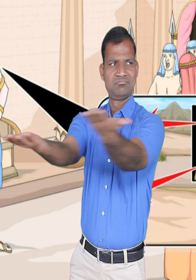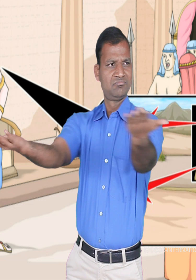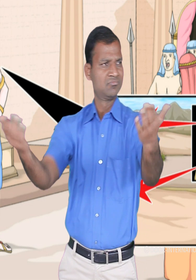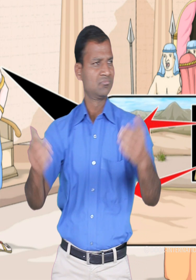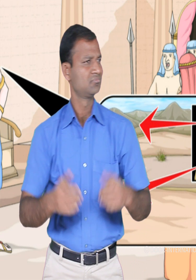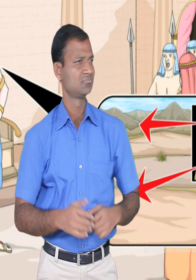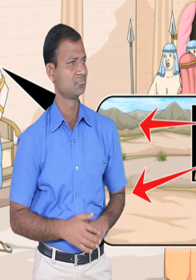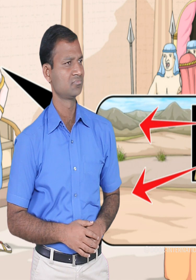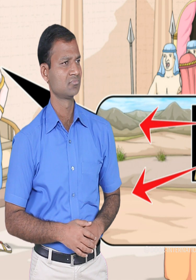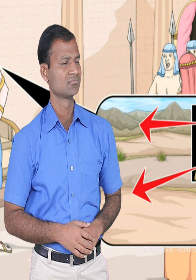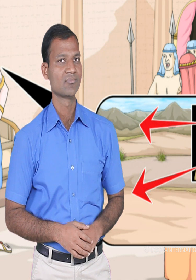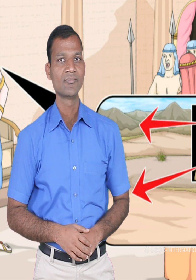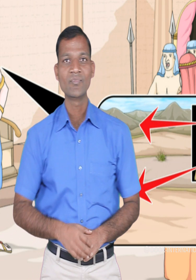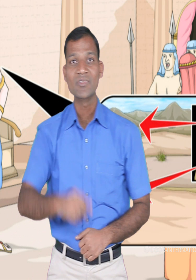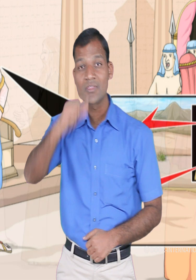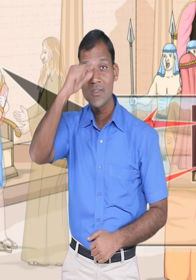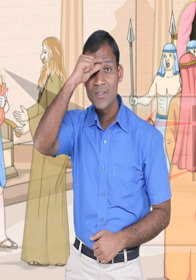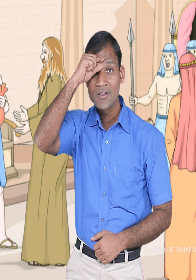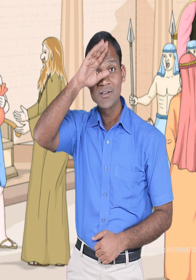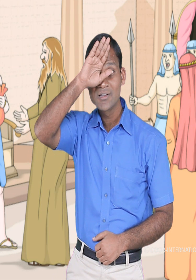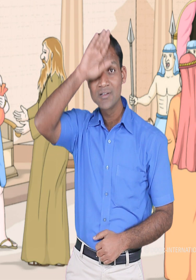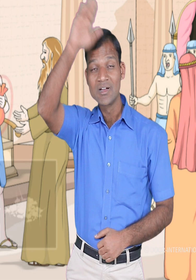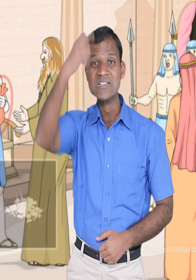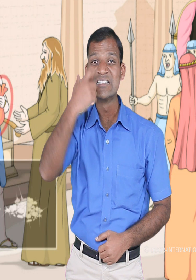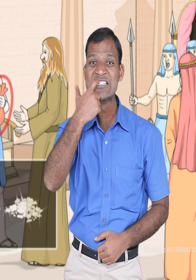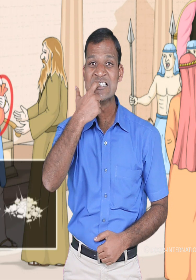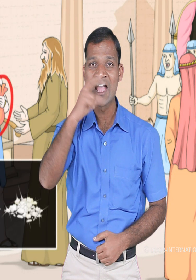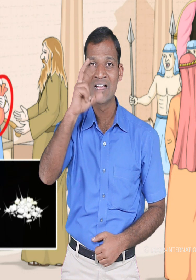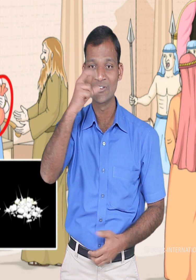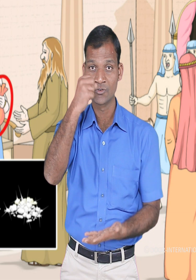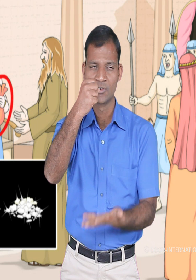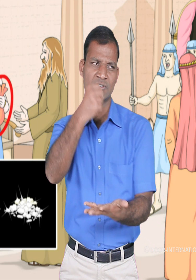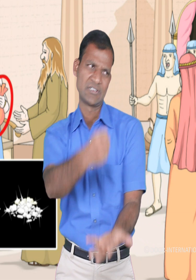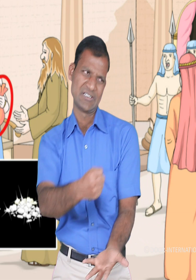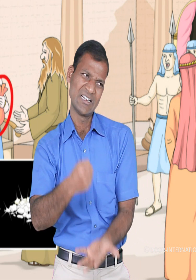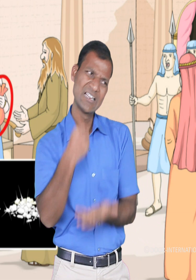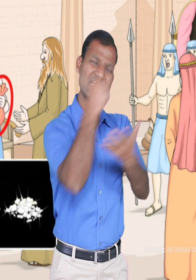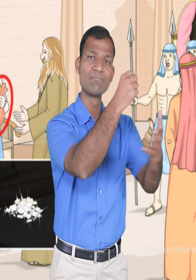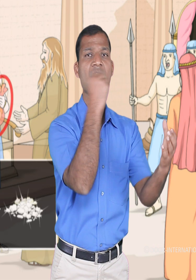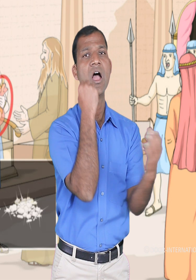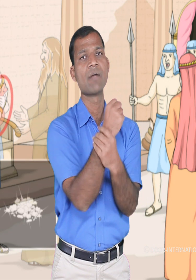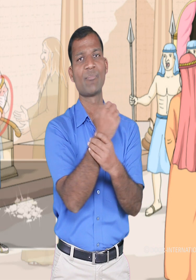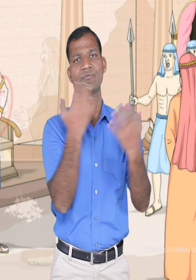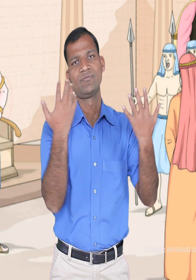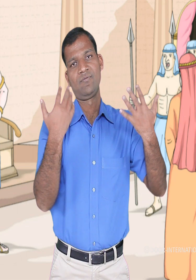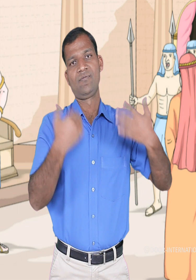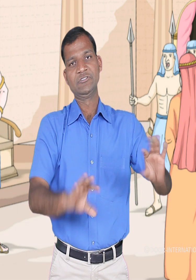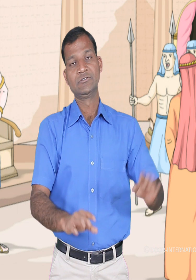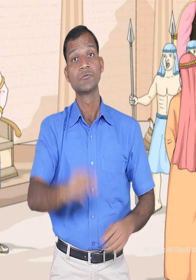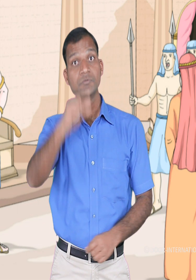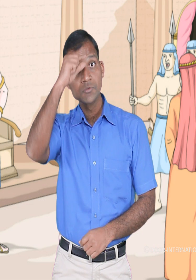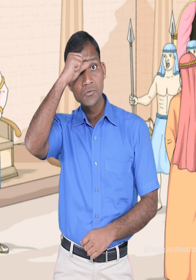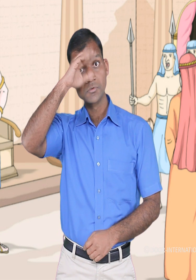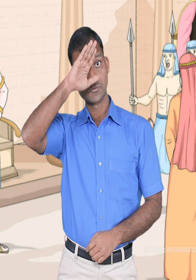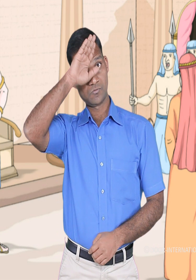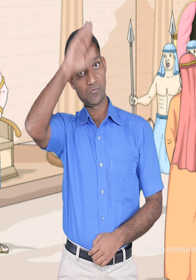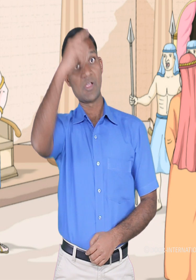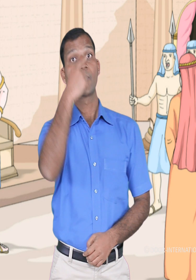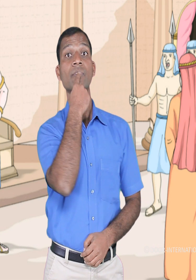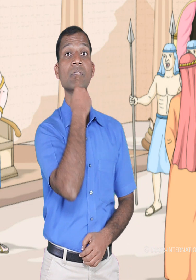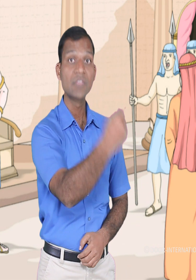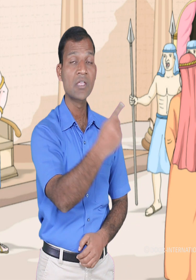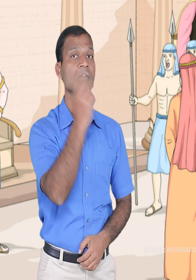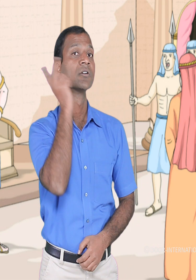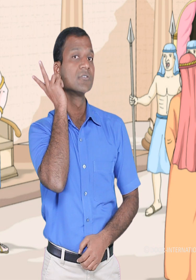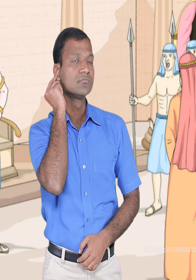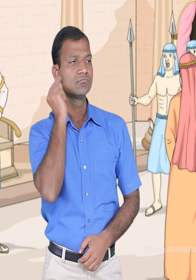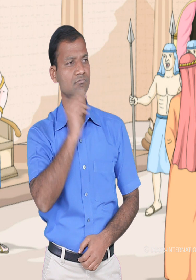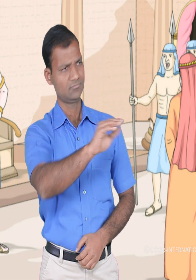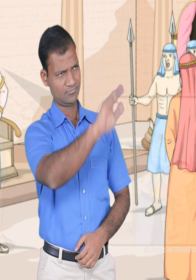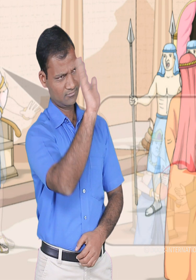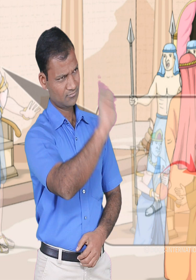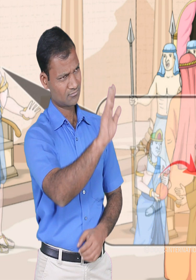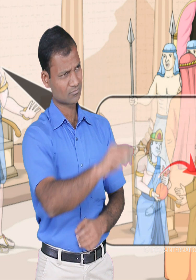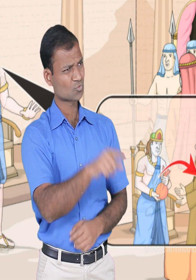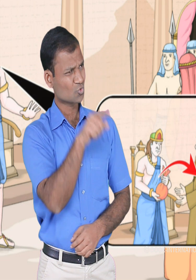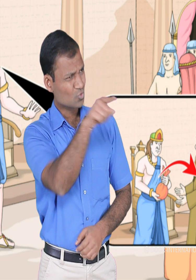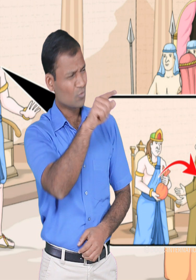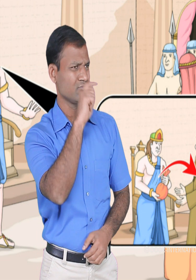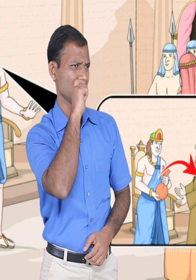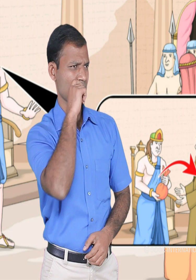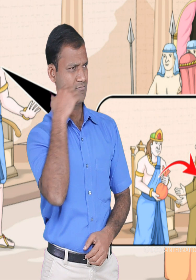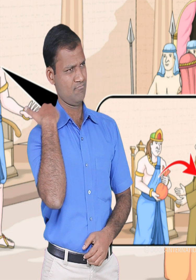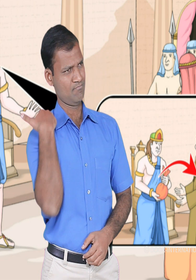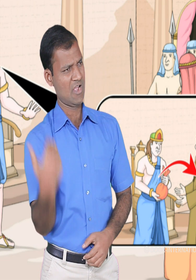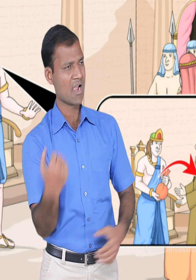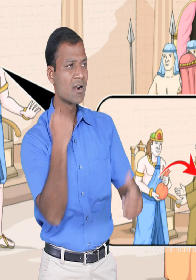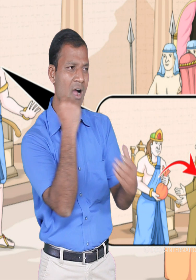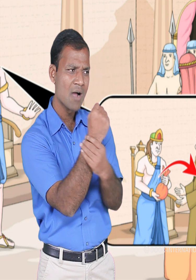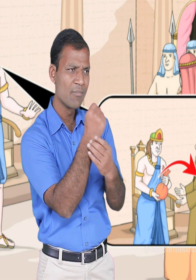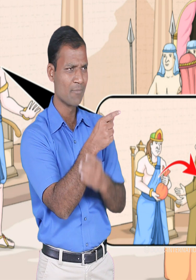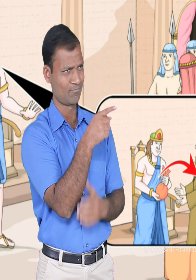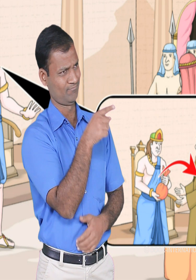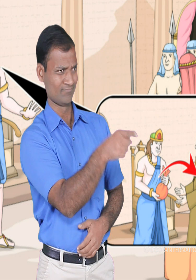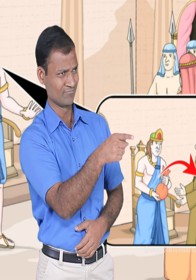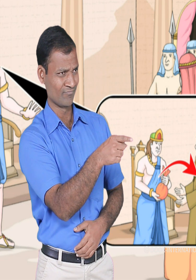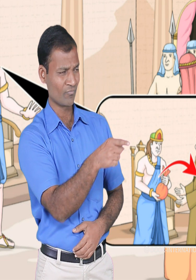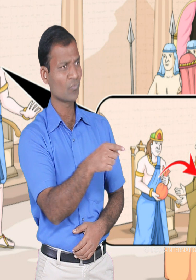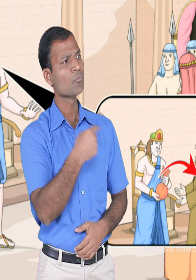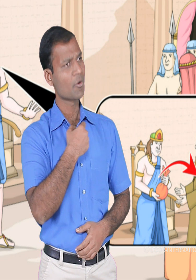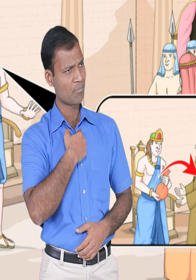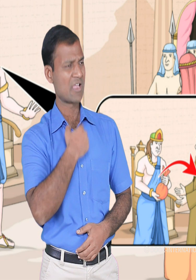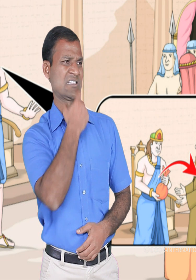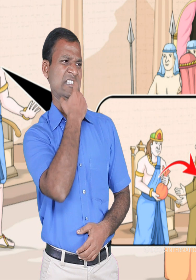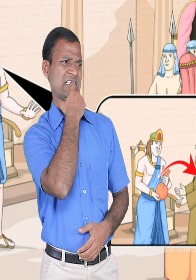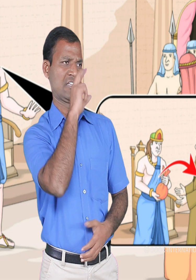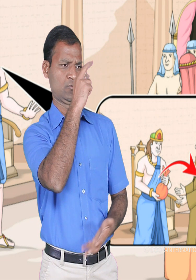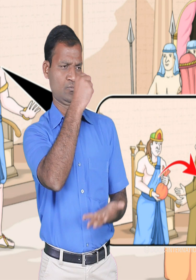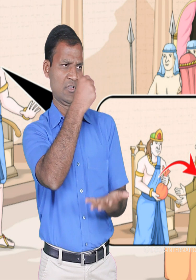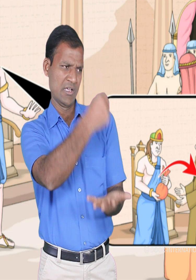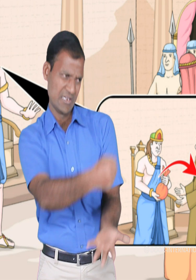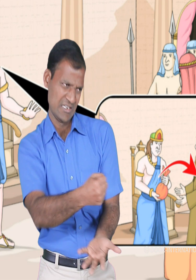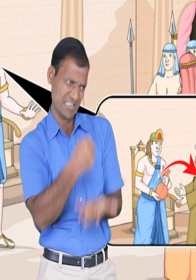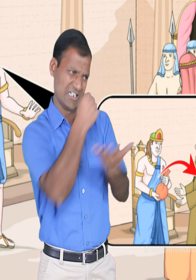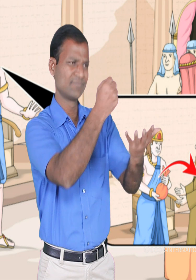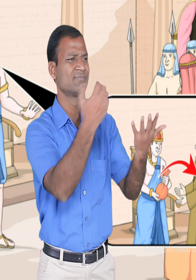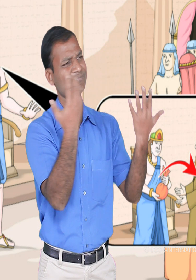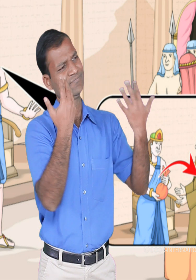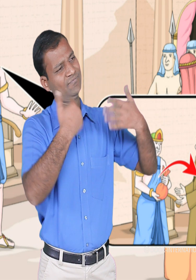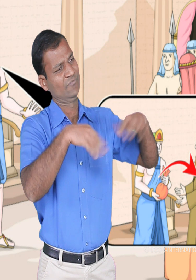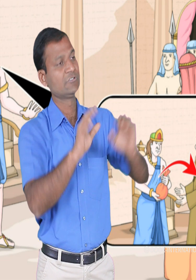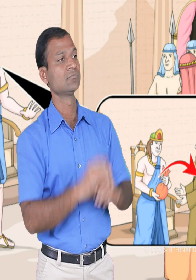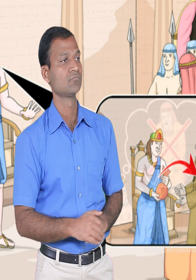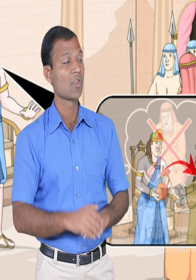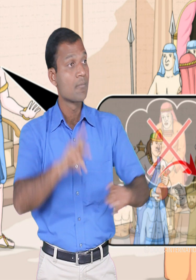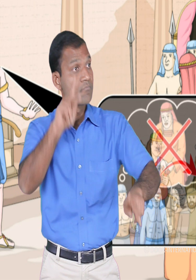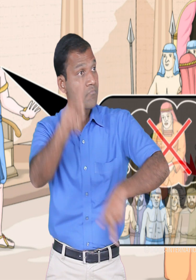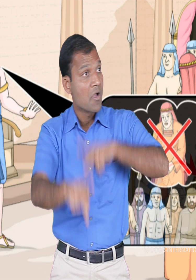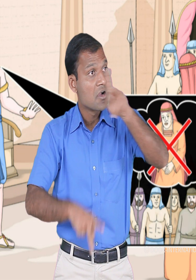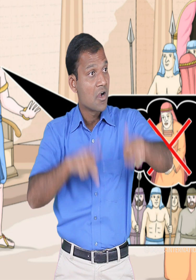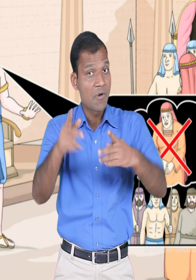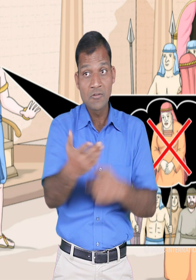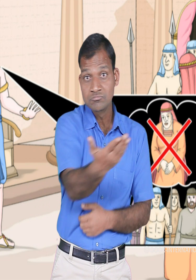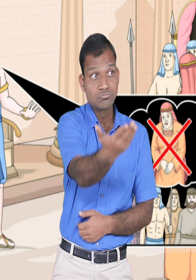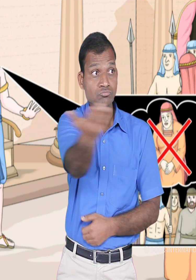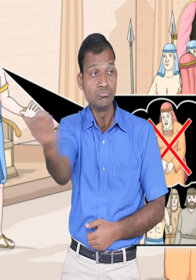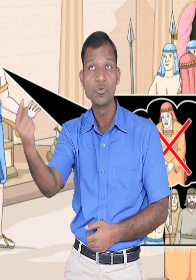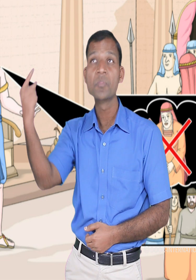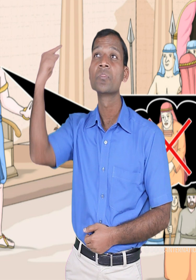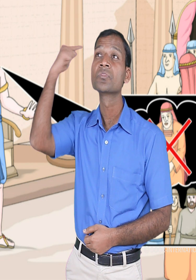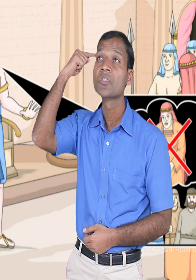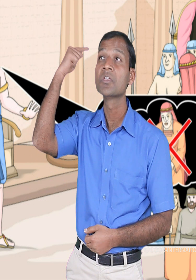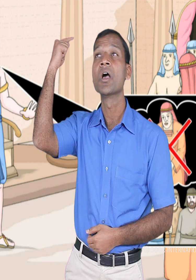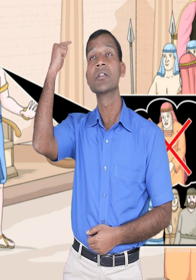And he said to Sarah, “See, I am giving your brother a thousand pieces of silver.